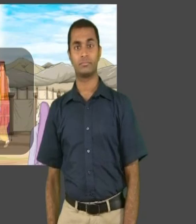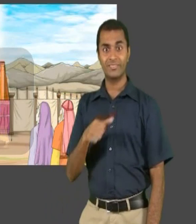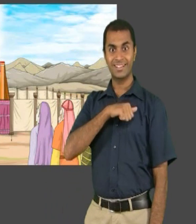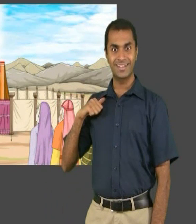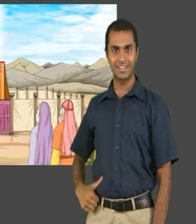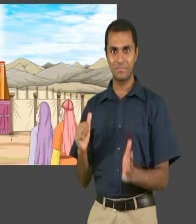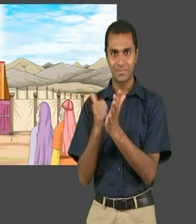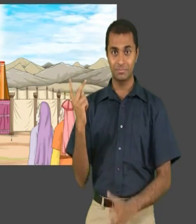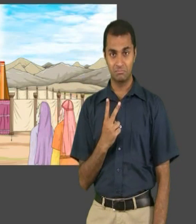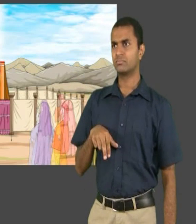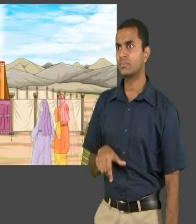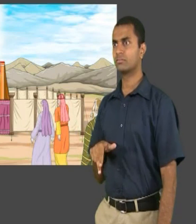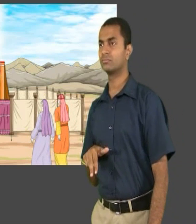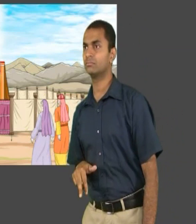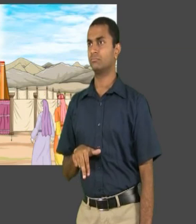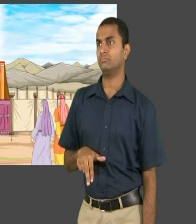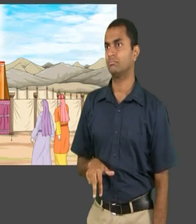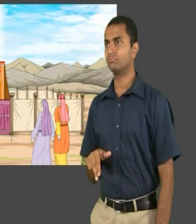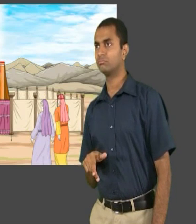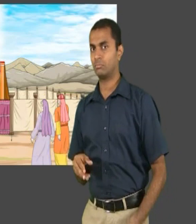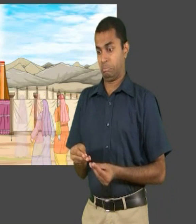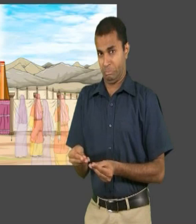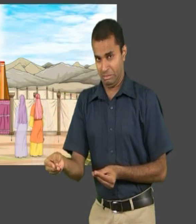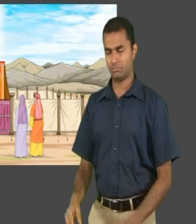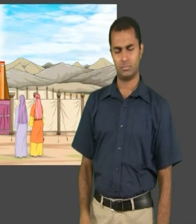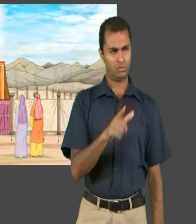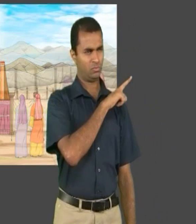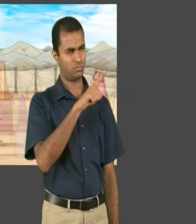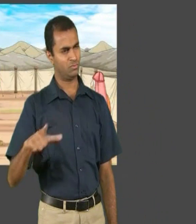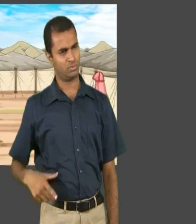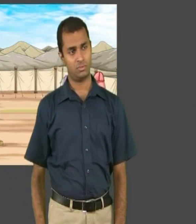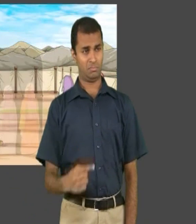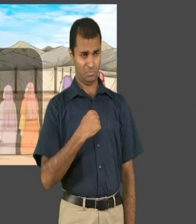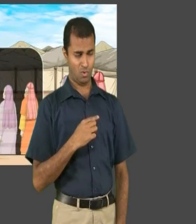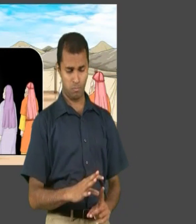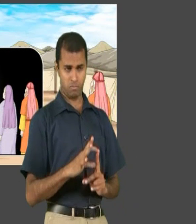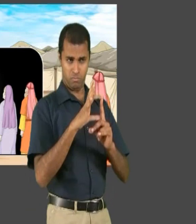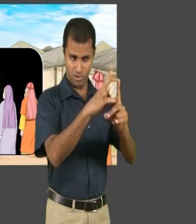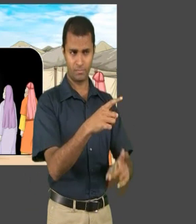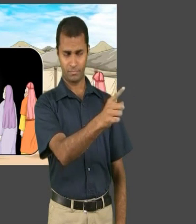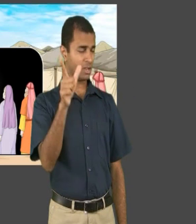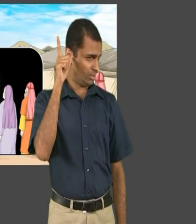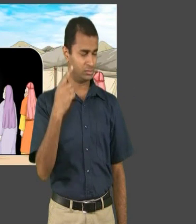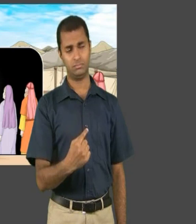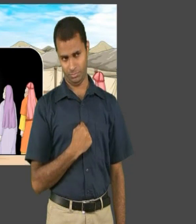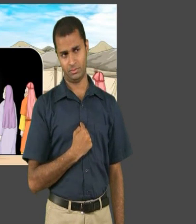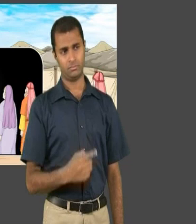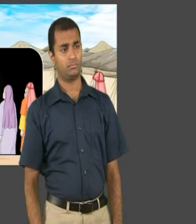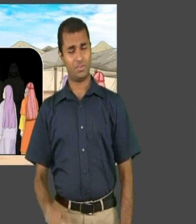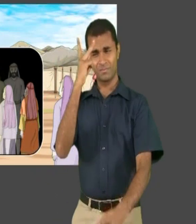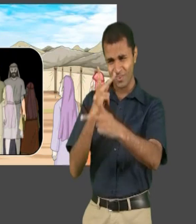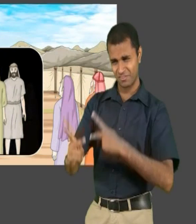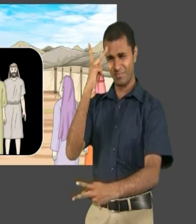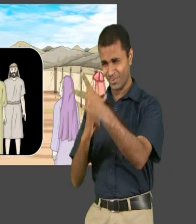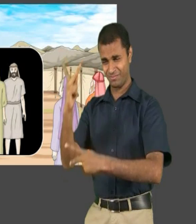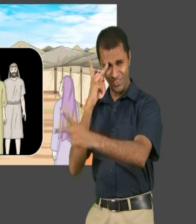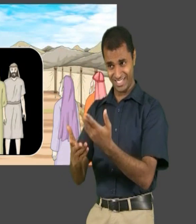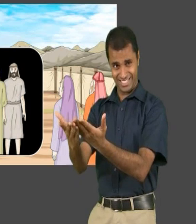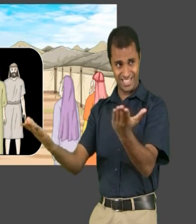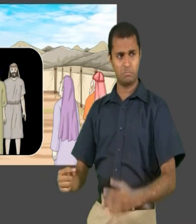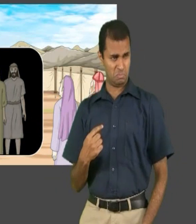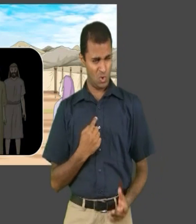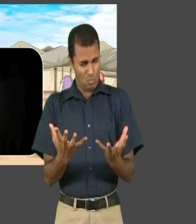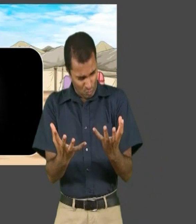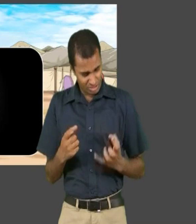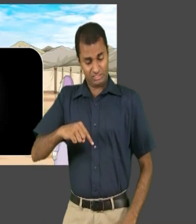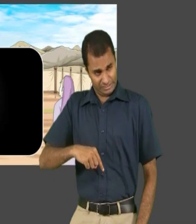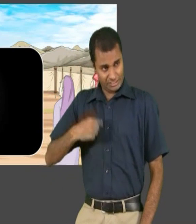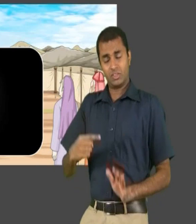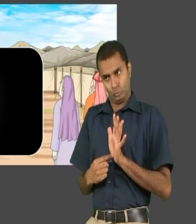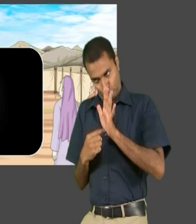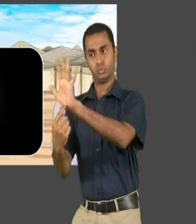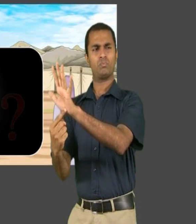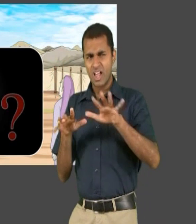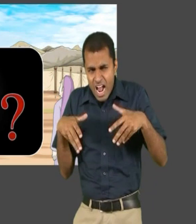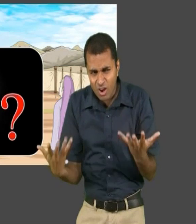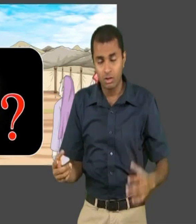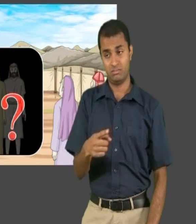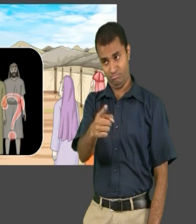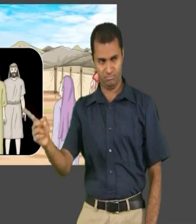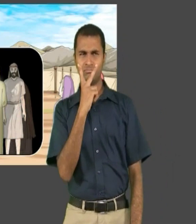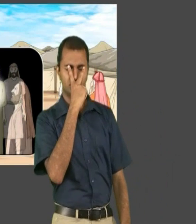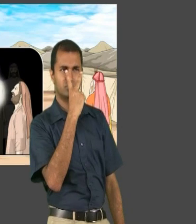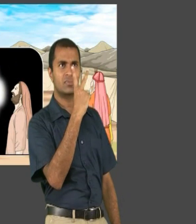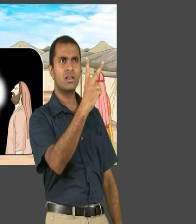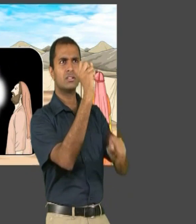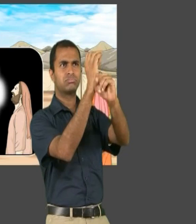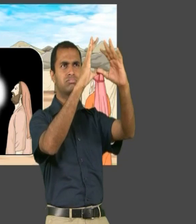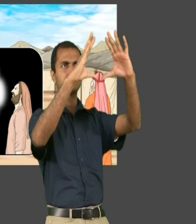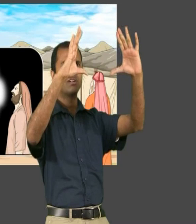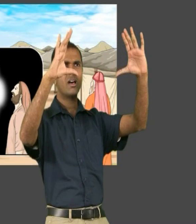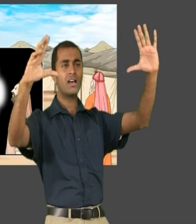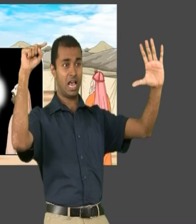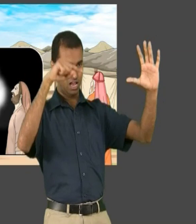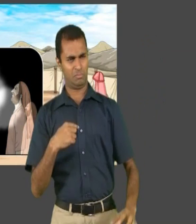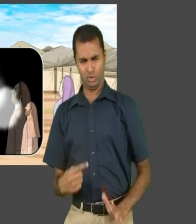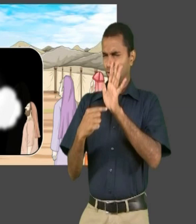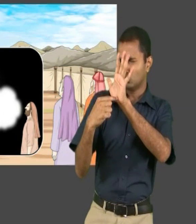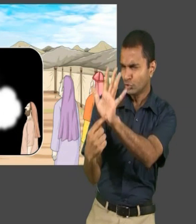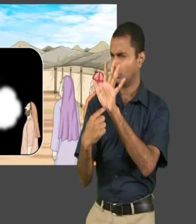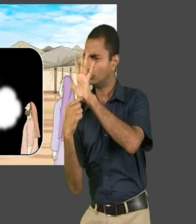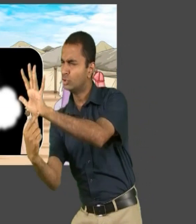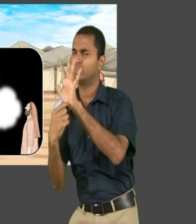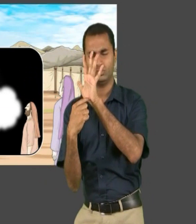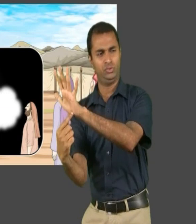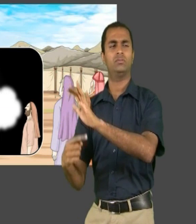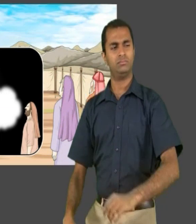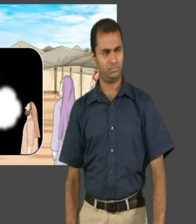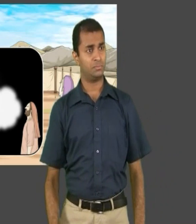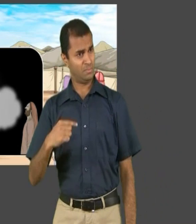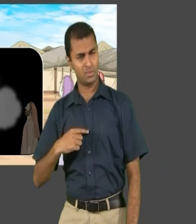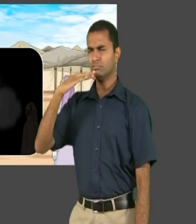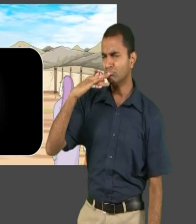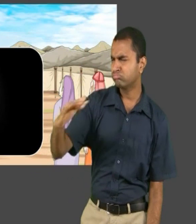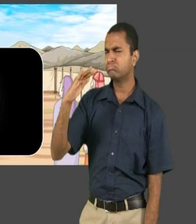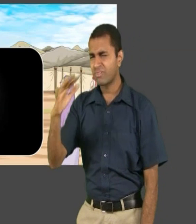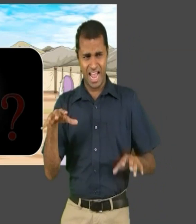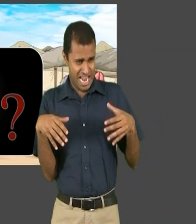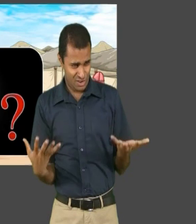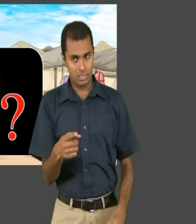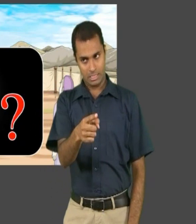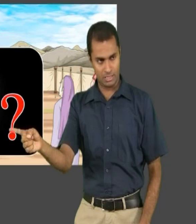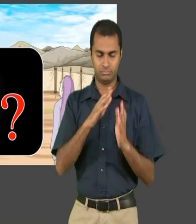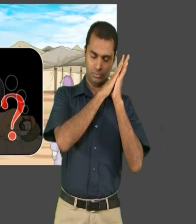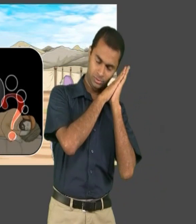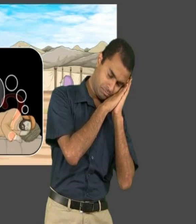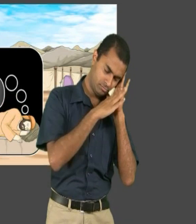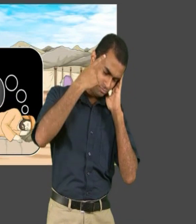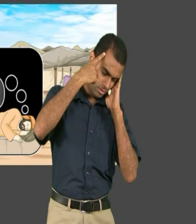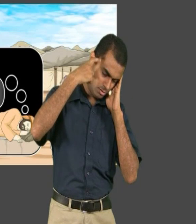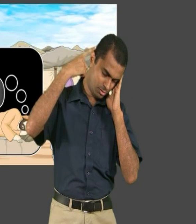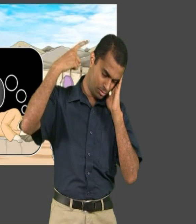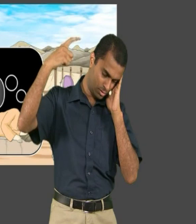When both of them had stepped forward, He said, “Hear now My words: If there is a prophet among you, I, the LORD, will reveal Myself to him in a vision;